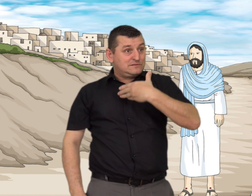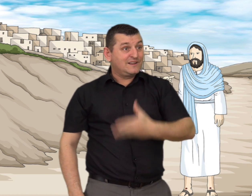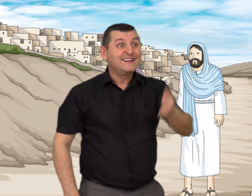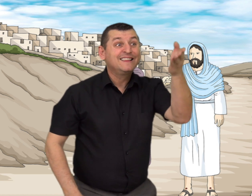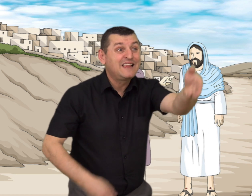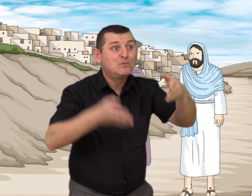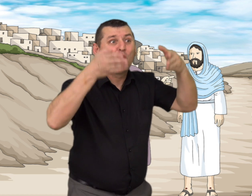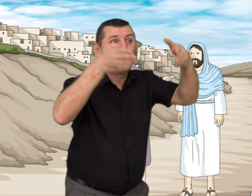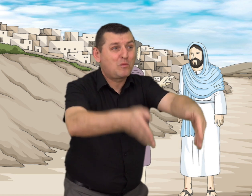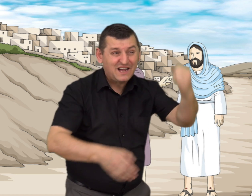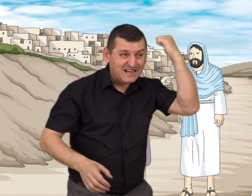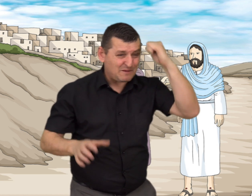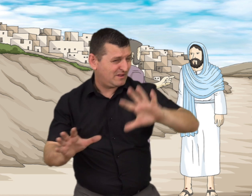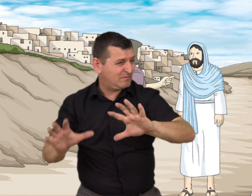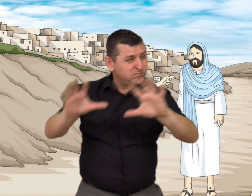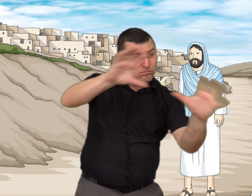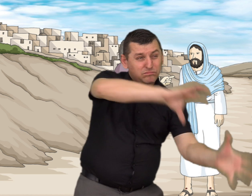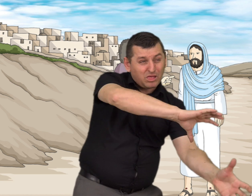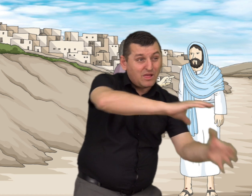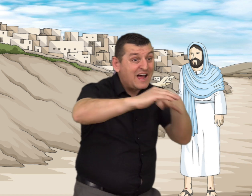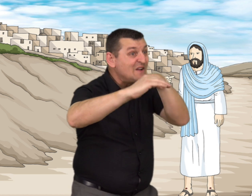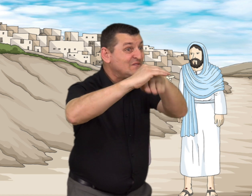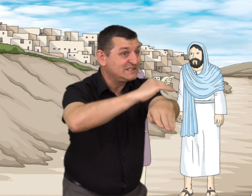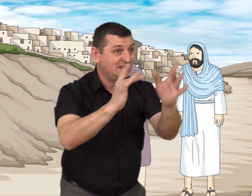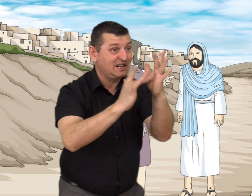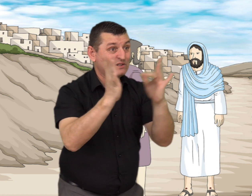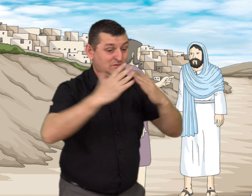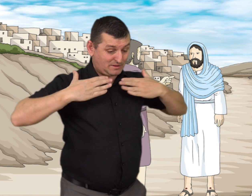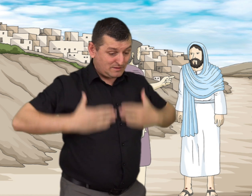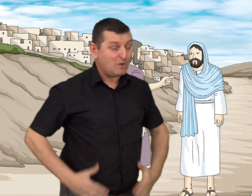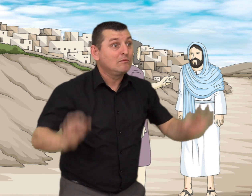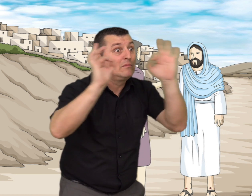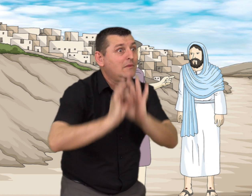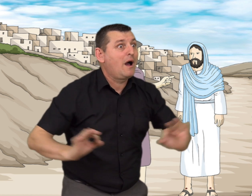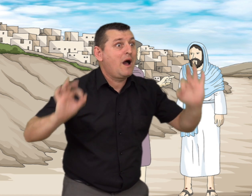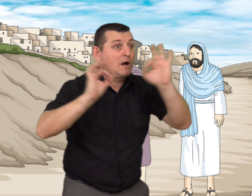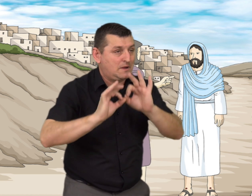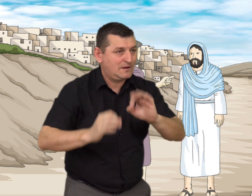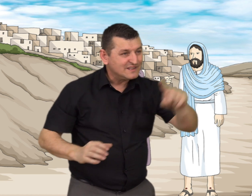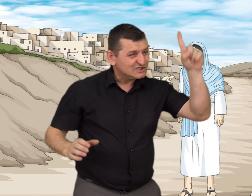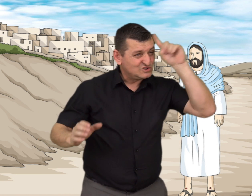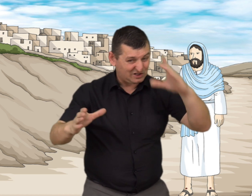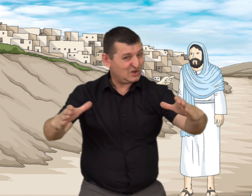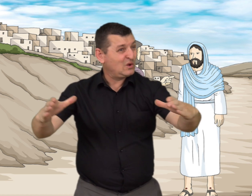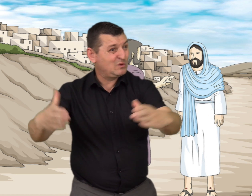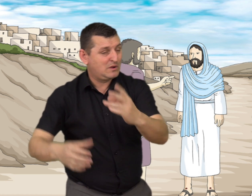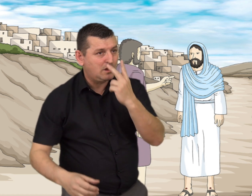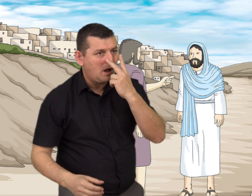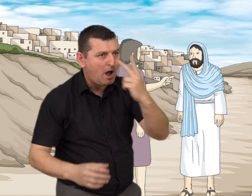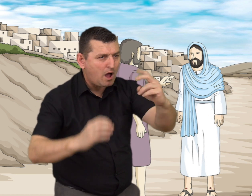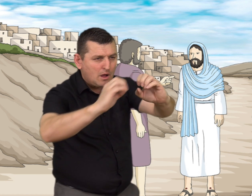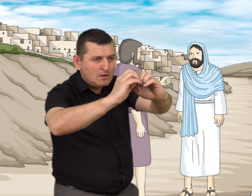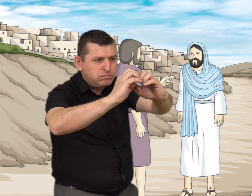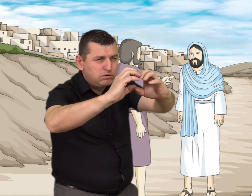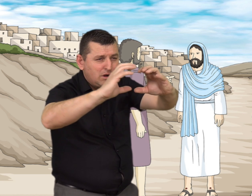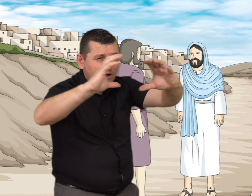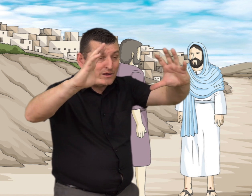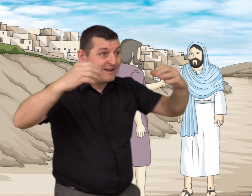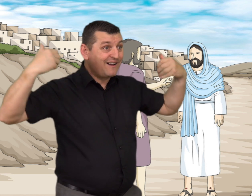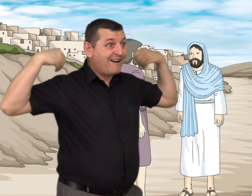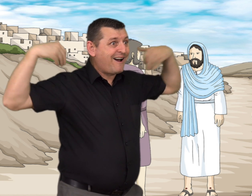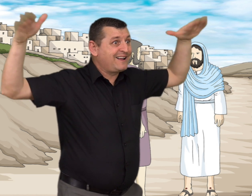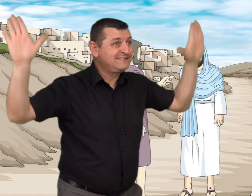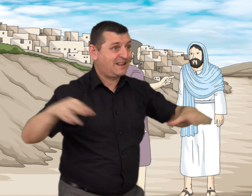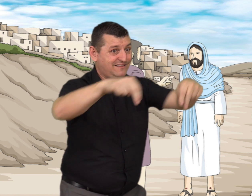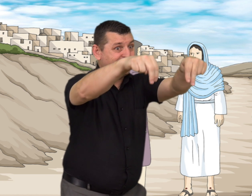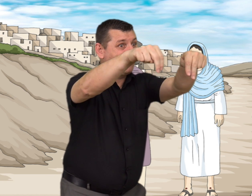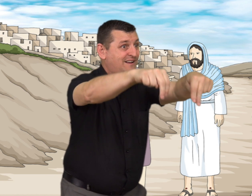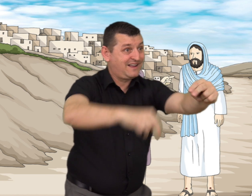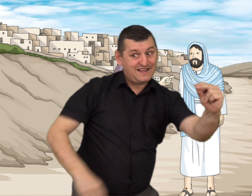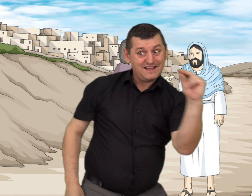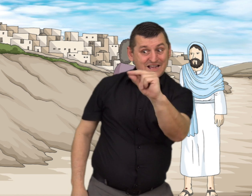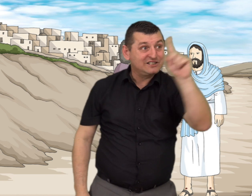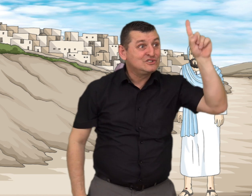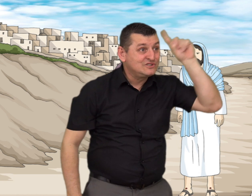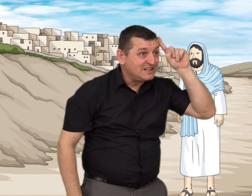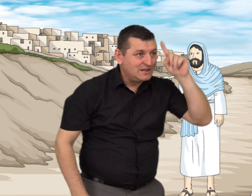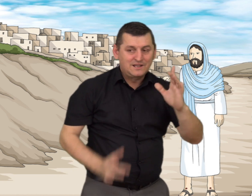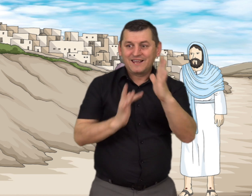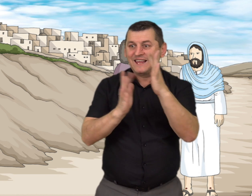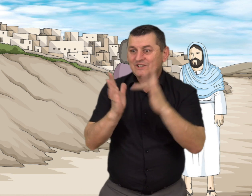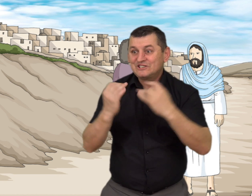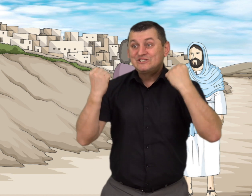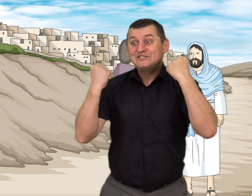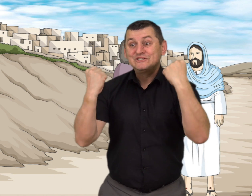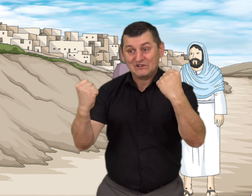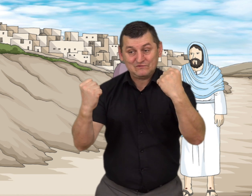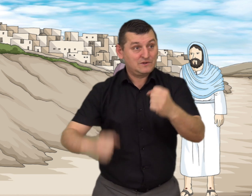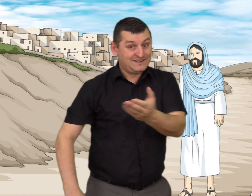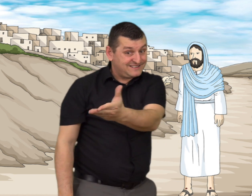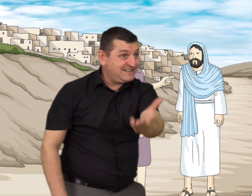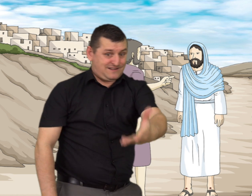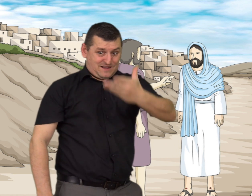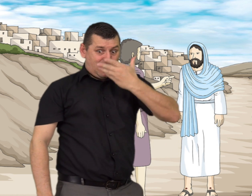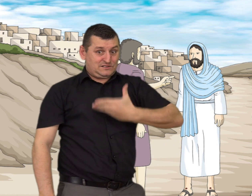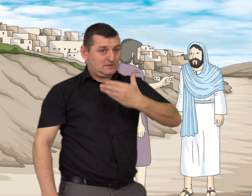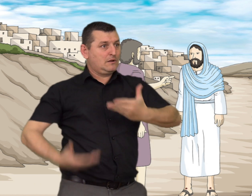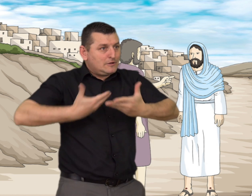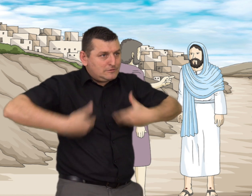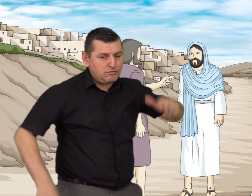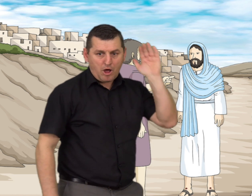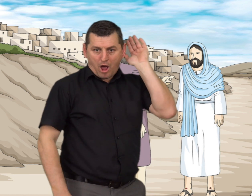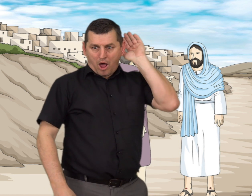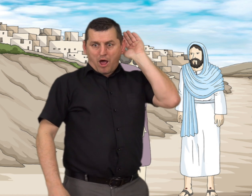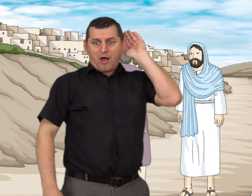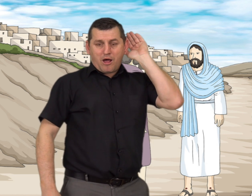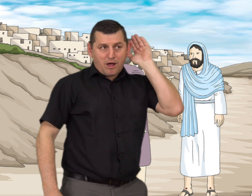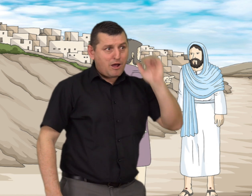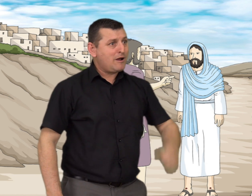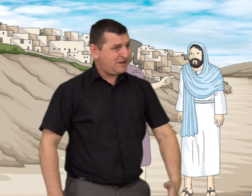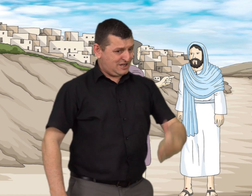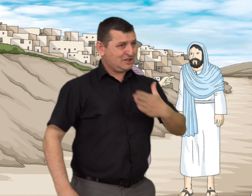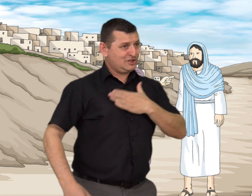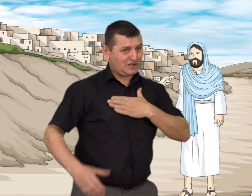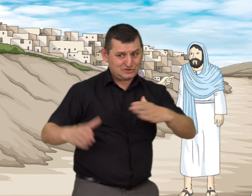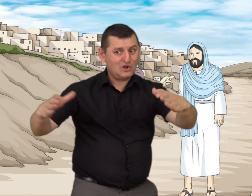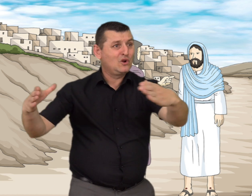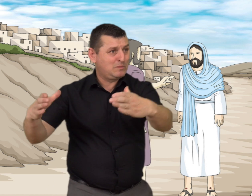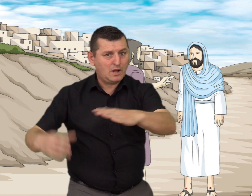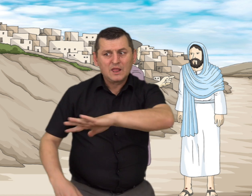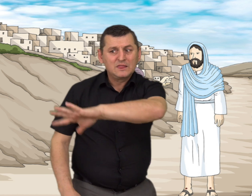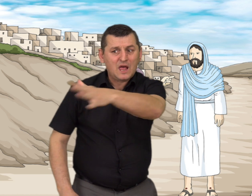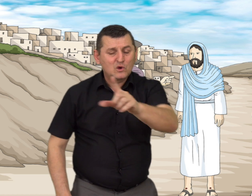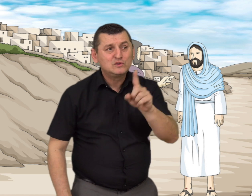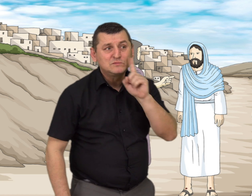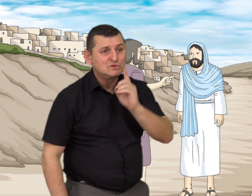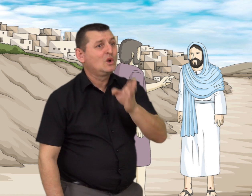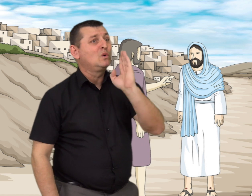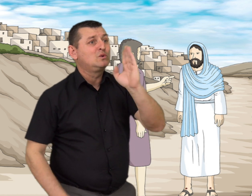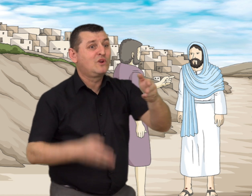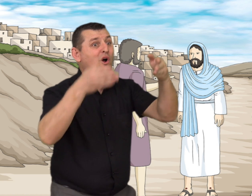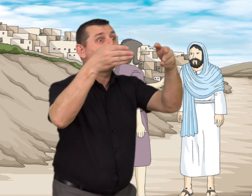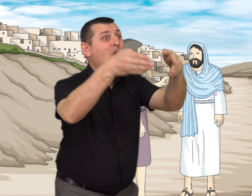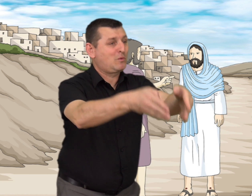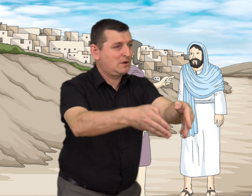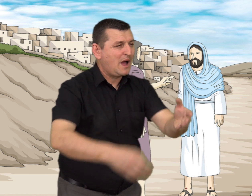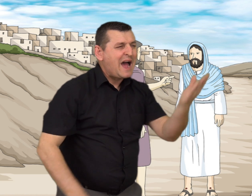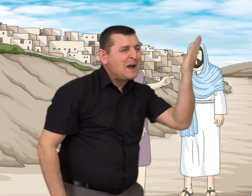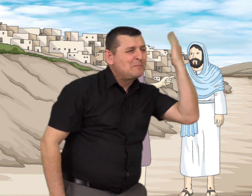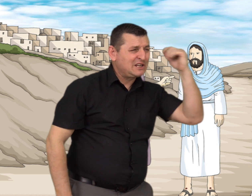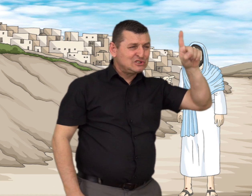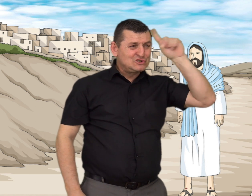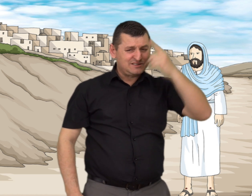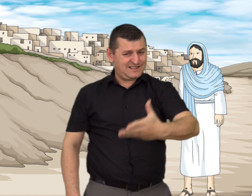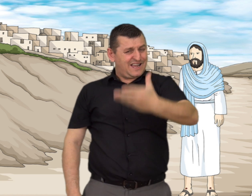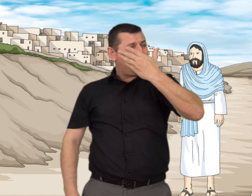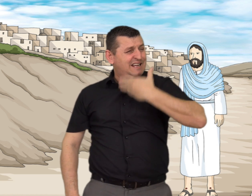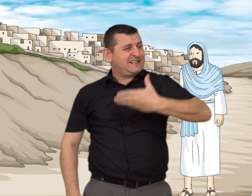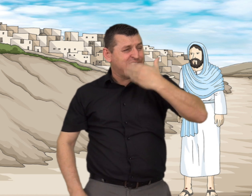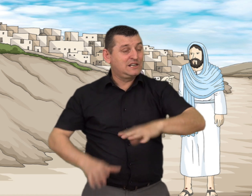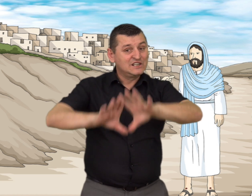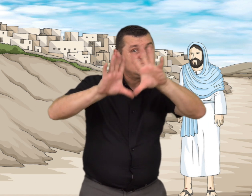Furthermore, some of our women astounded us. They were at the tomb early this morning, but they did not find His body.